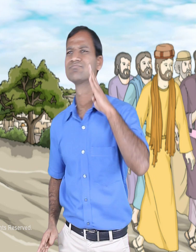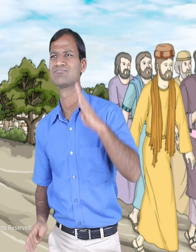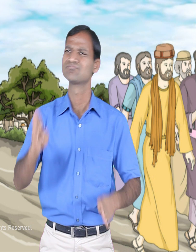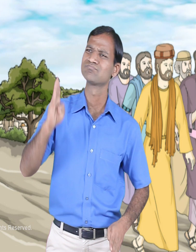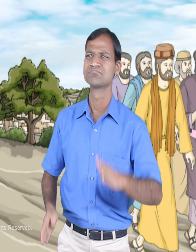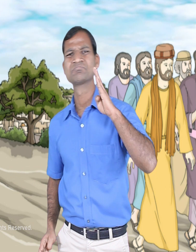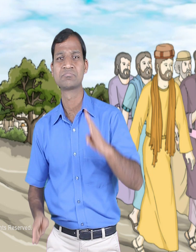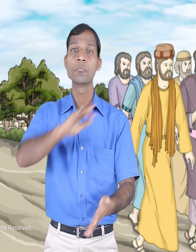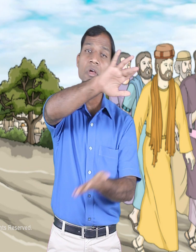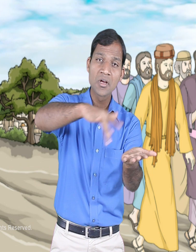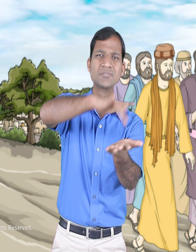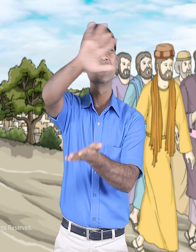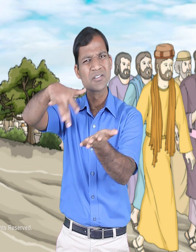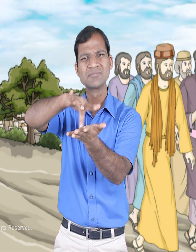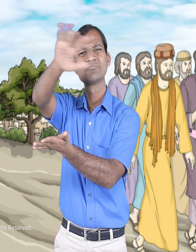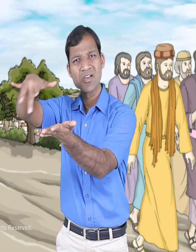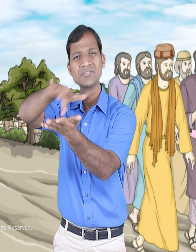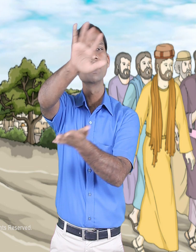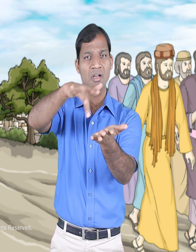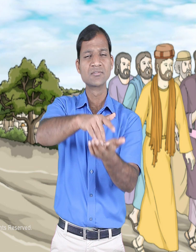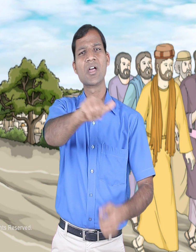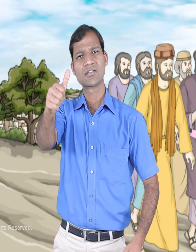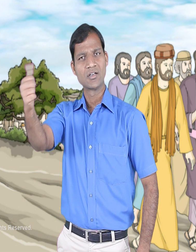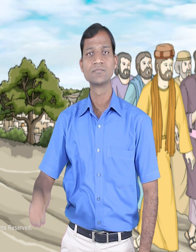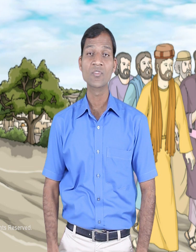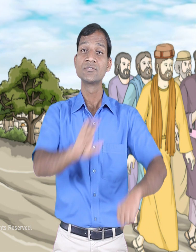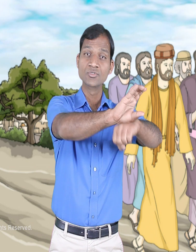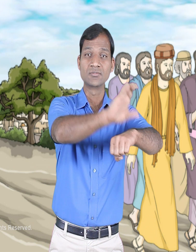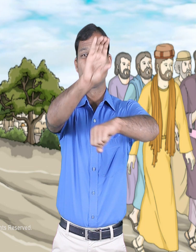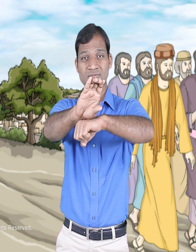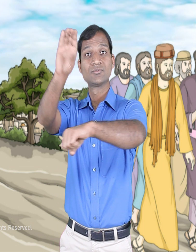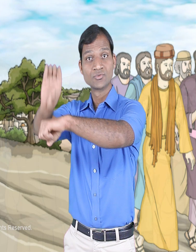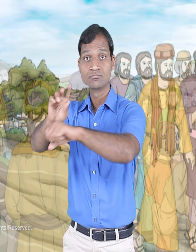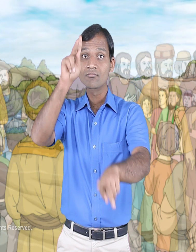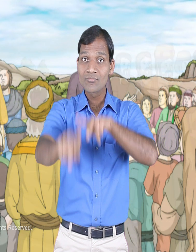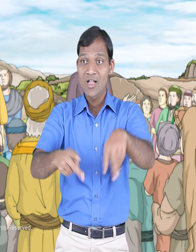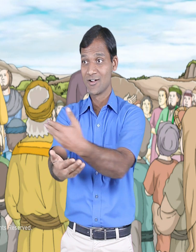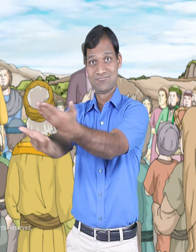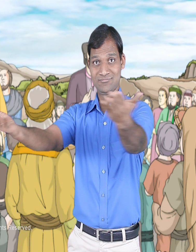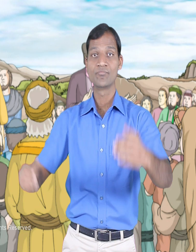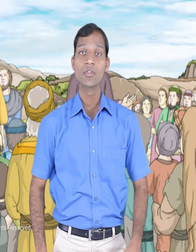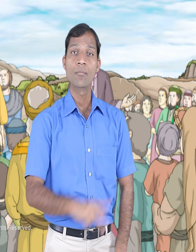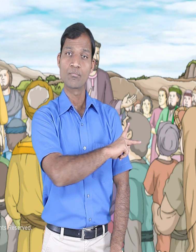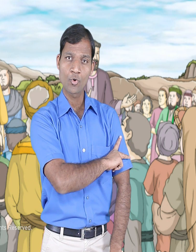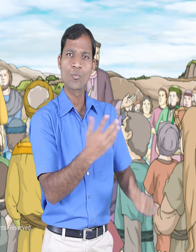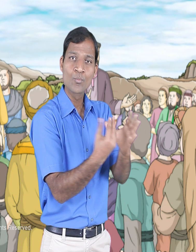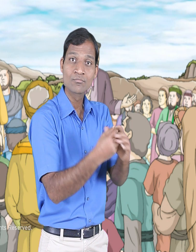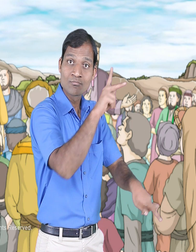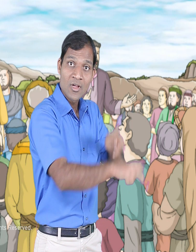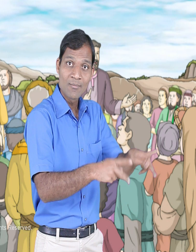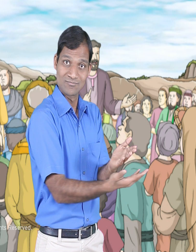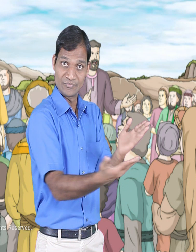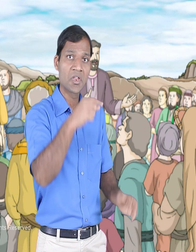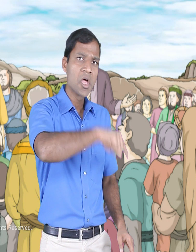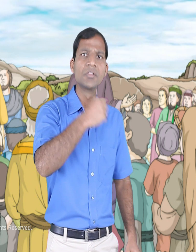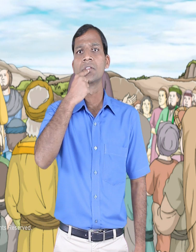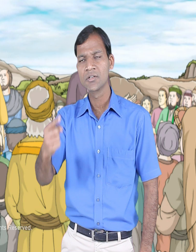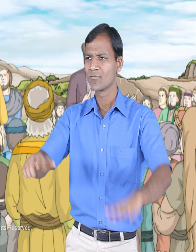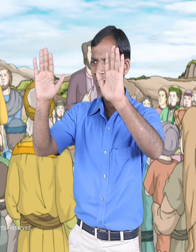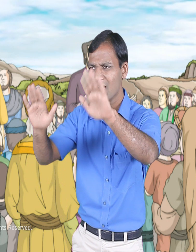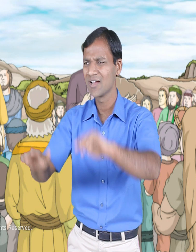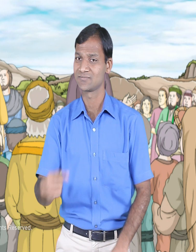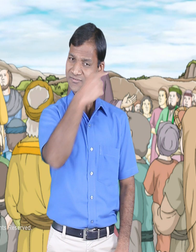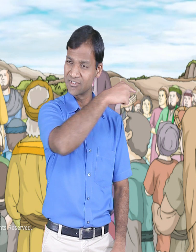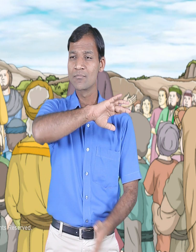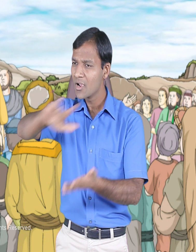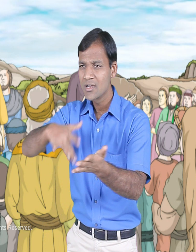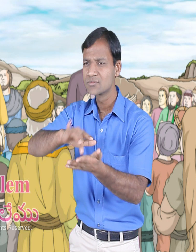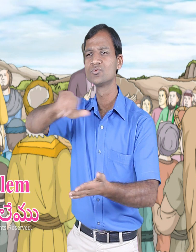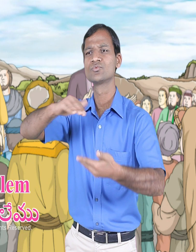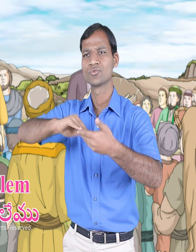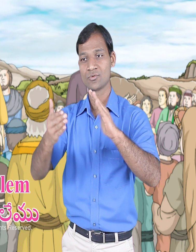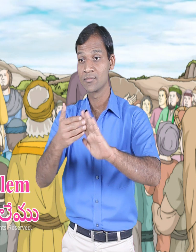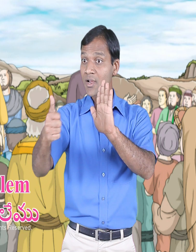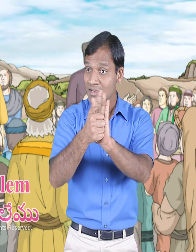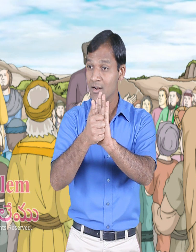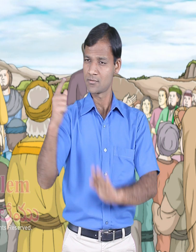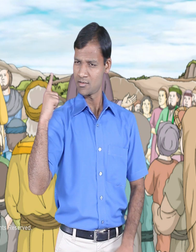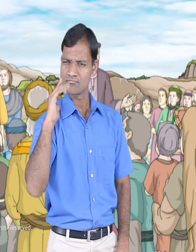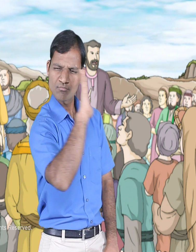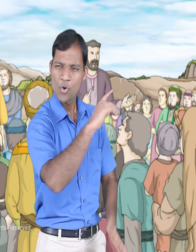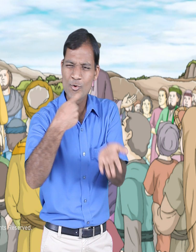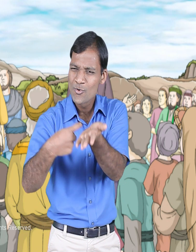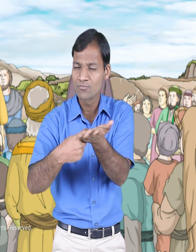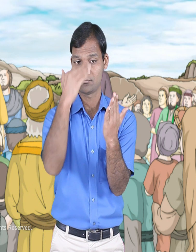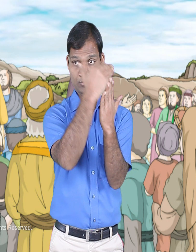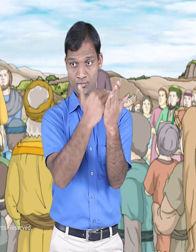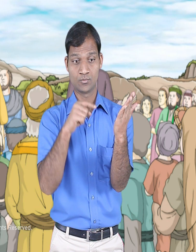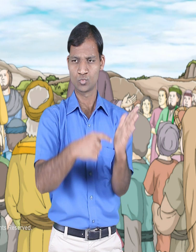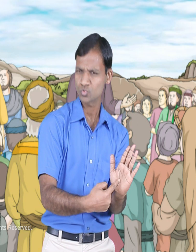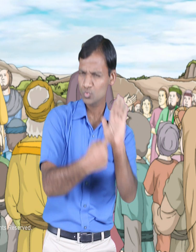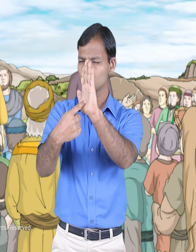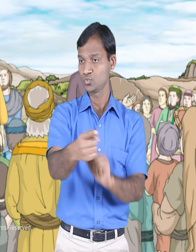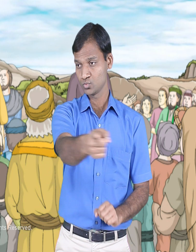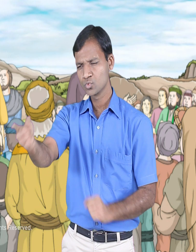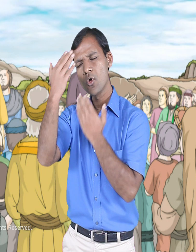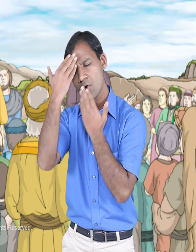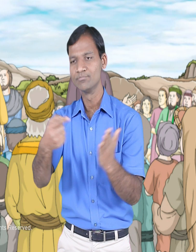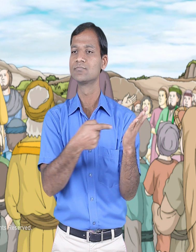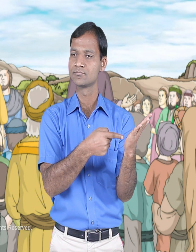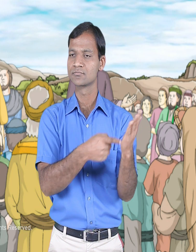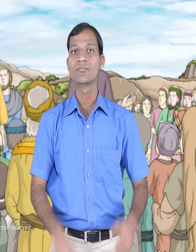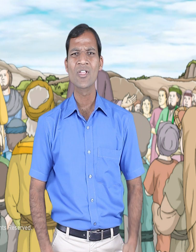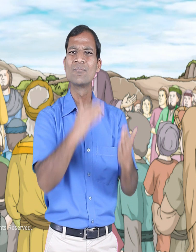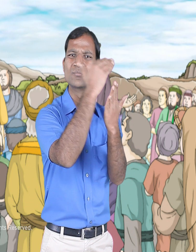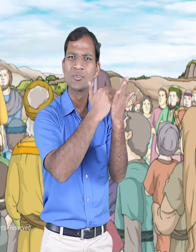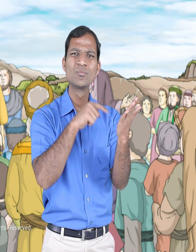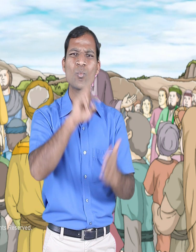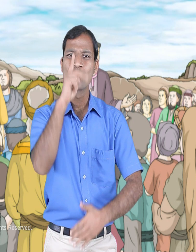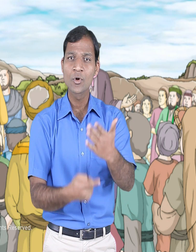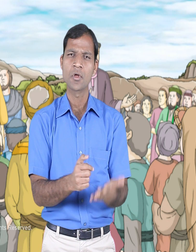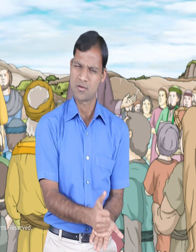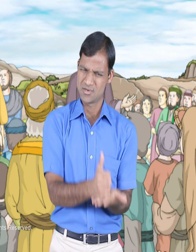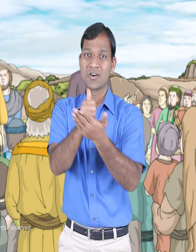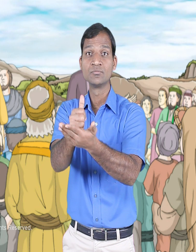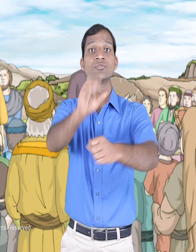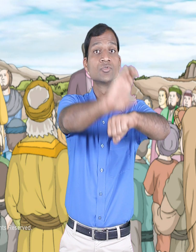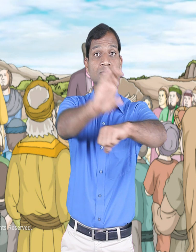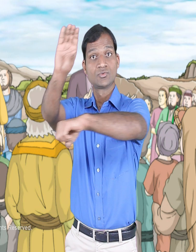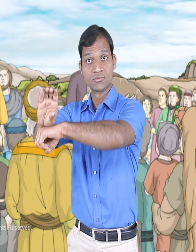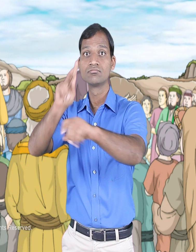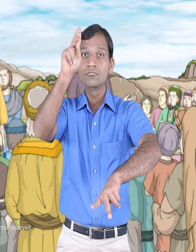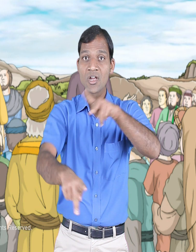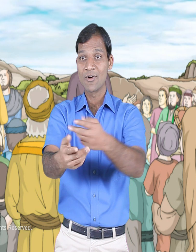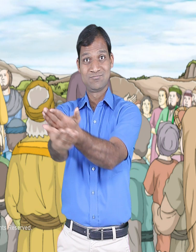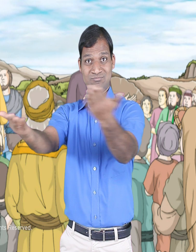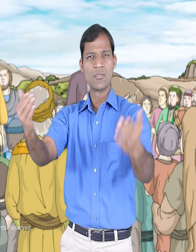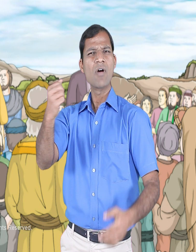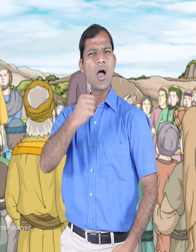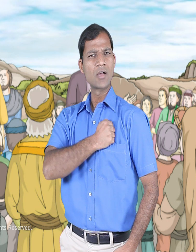As they went from town to town, they delivered the decisions handed down by the apostles and elders in Jerusalem for the people to obey.